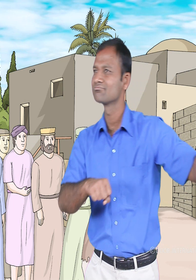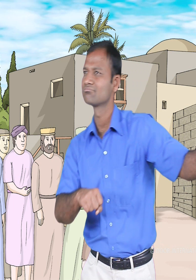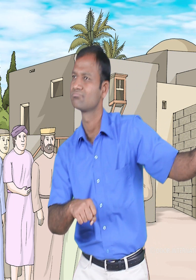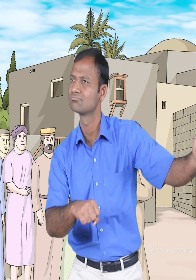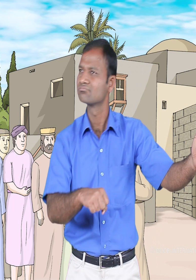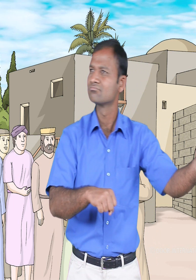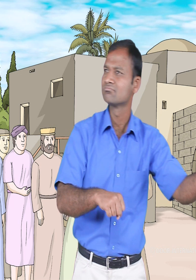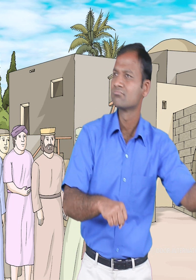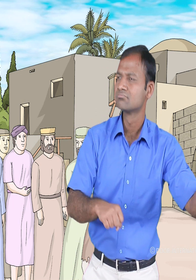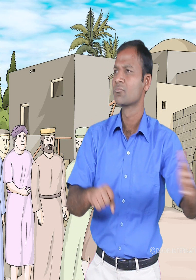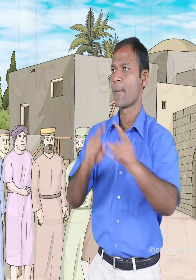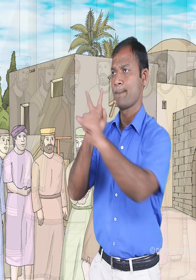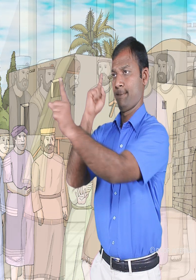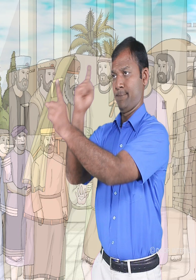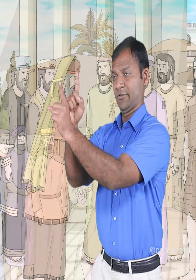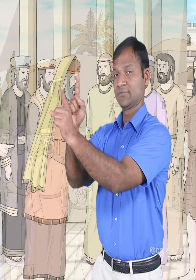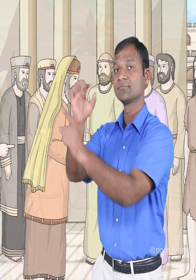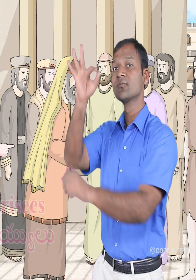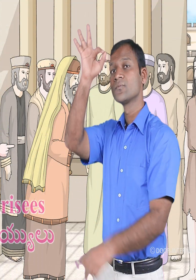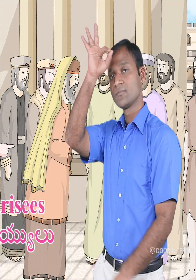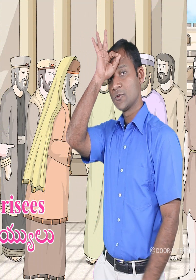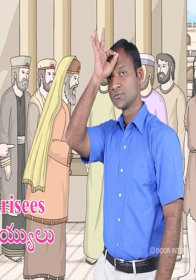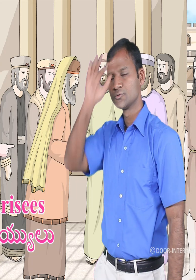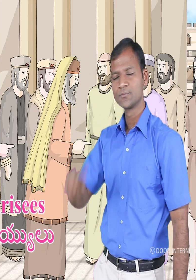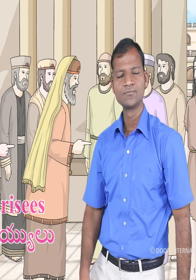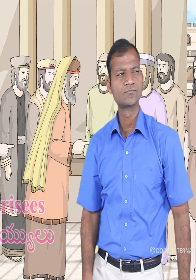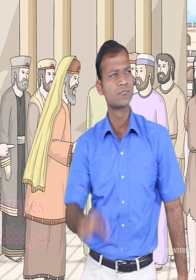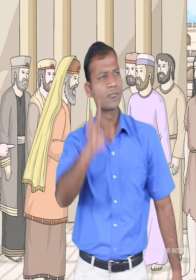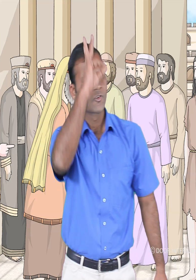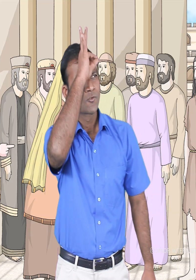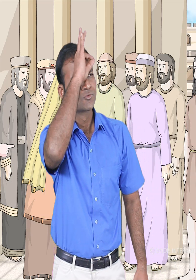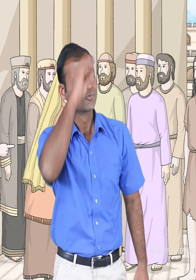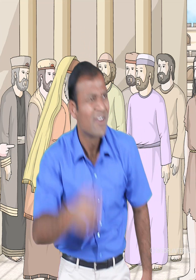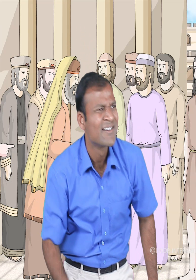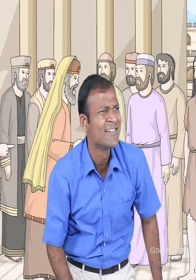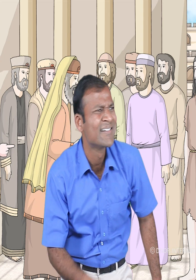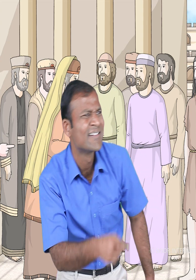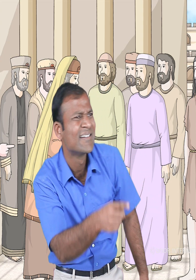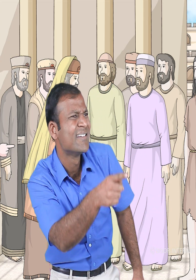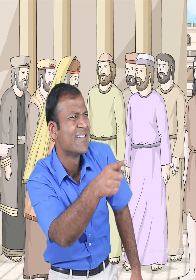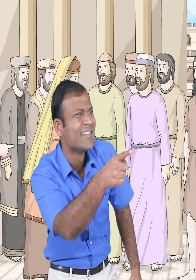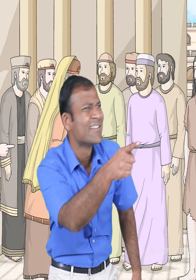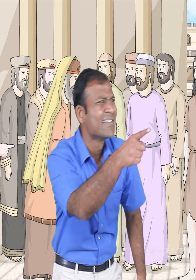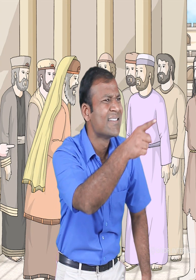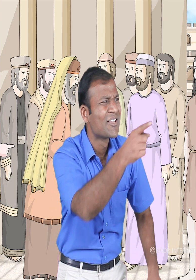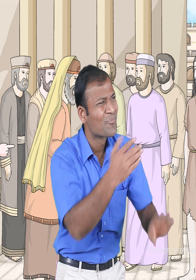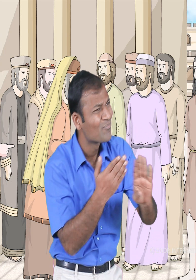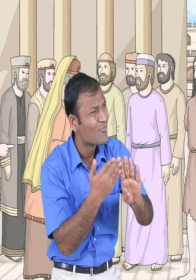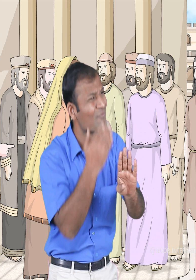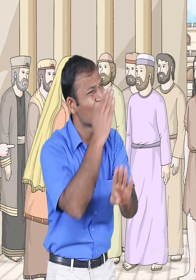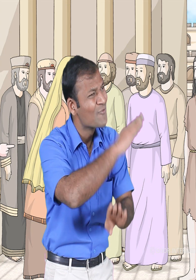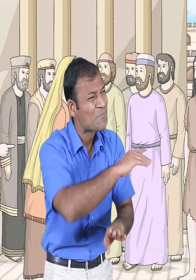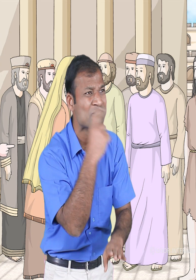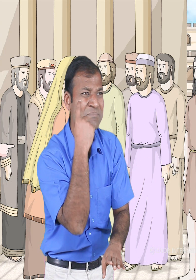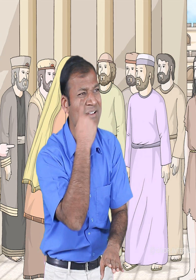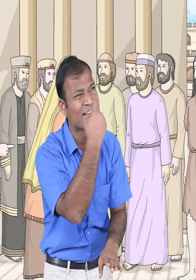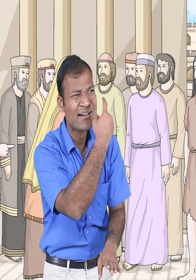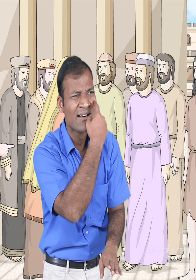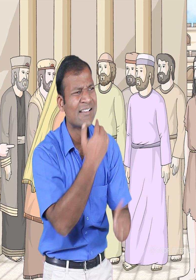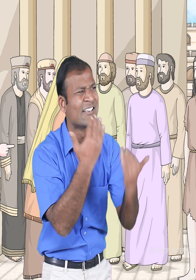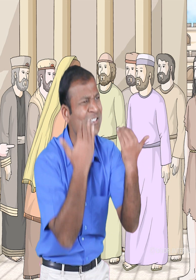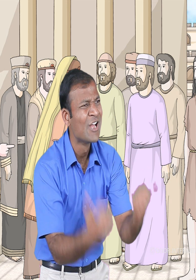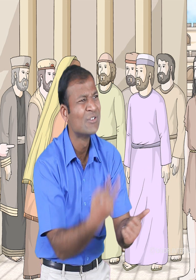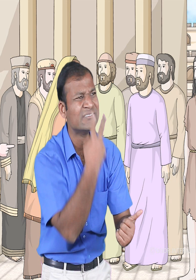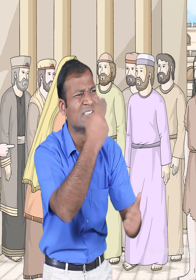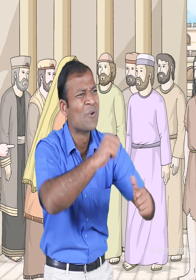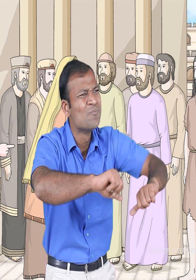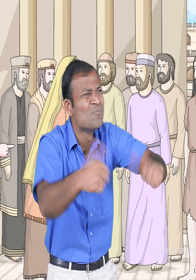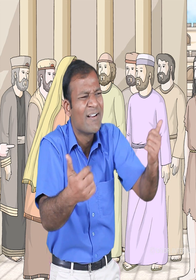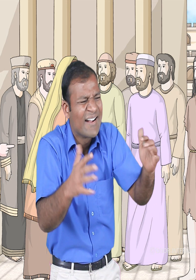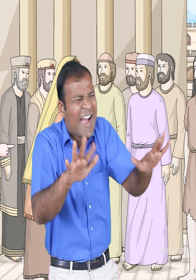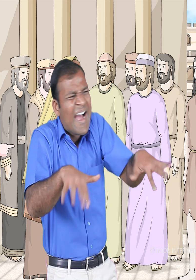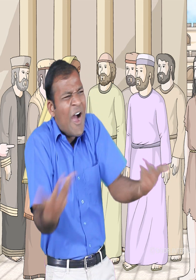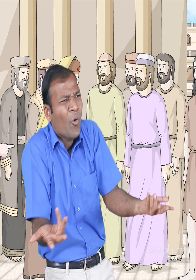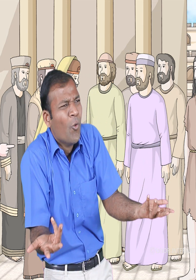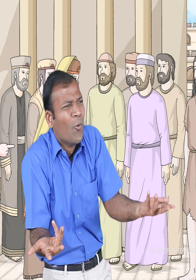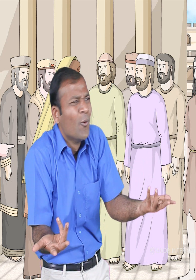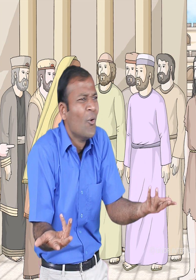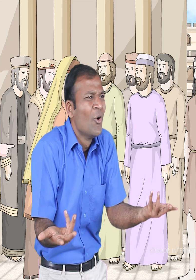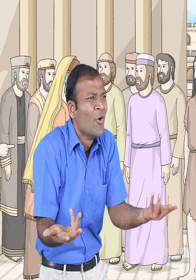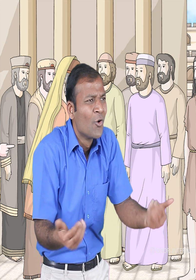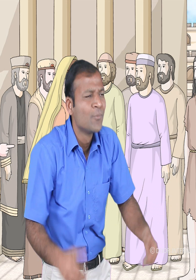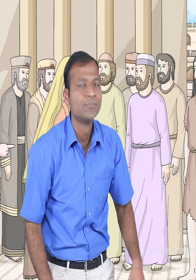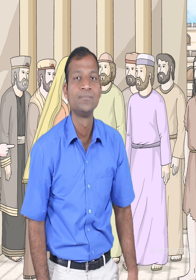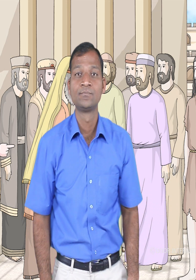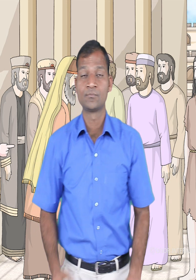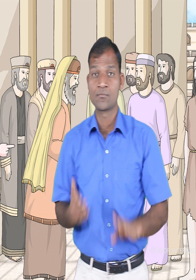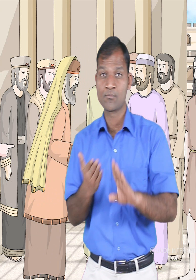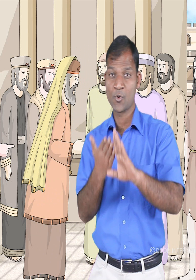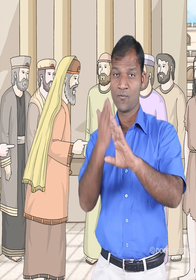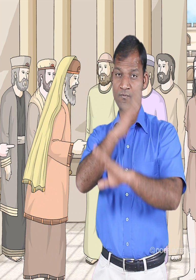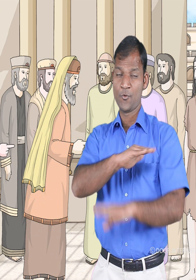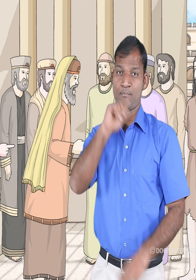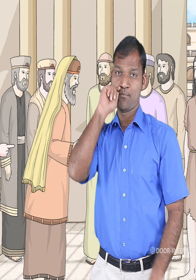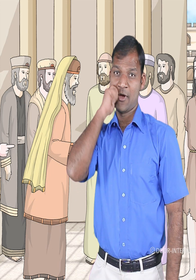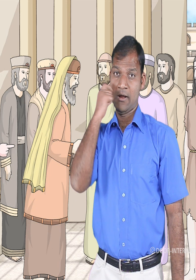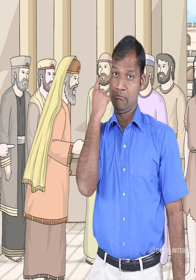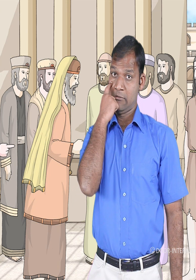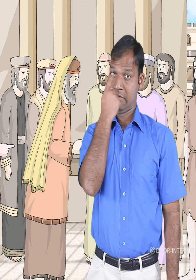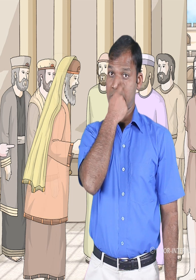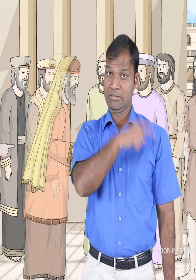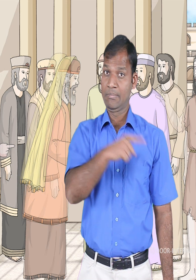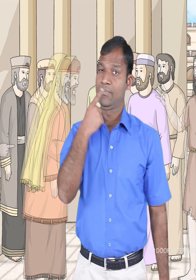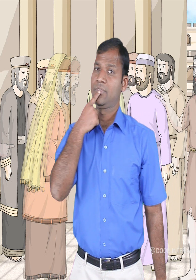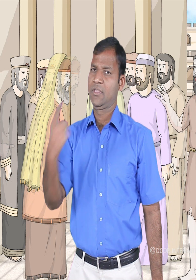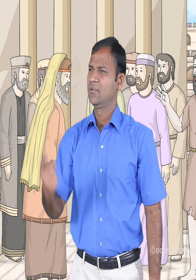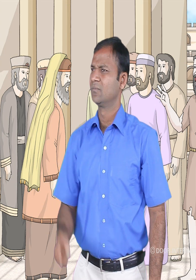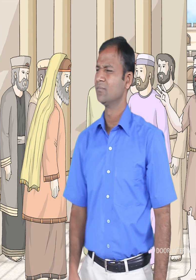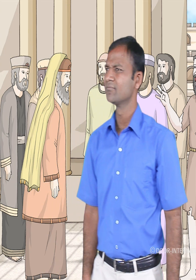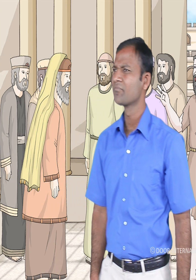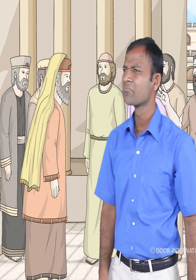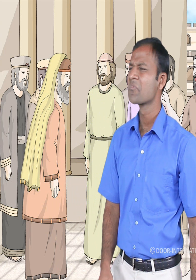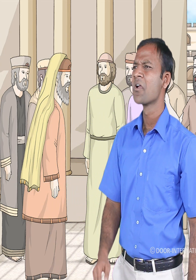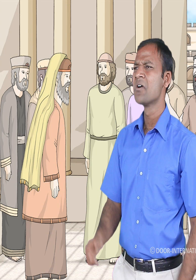They brought to the Pharisees the man who had been blind.